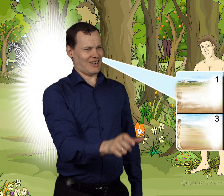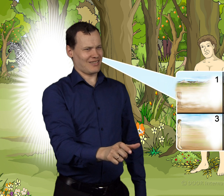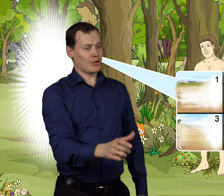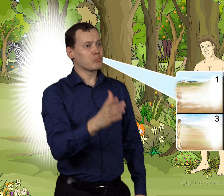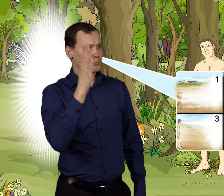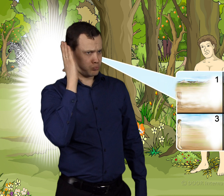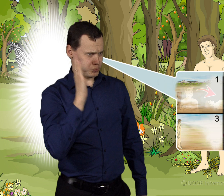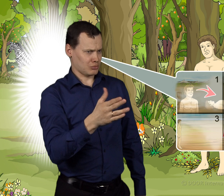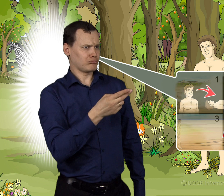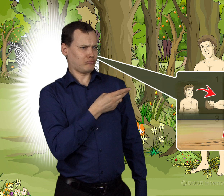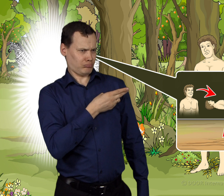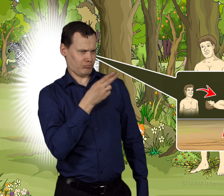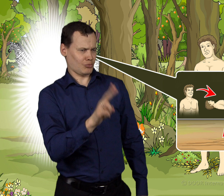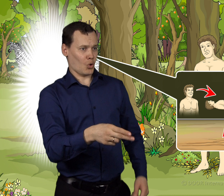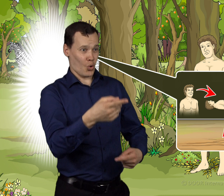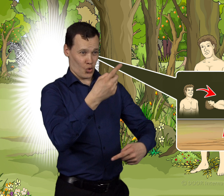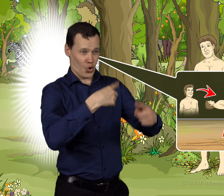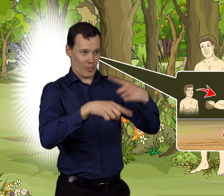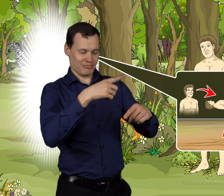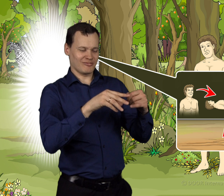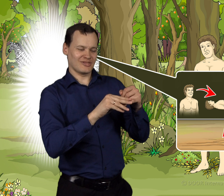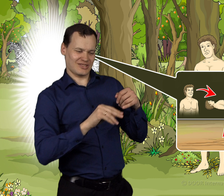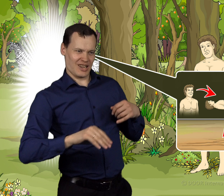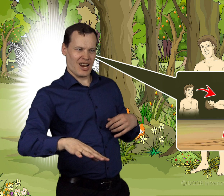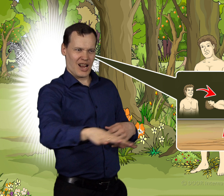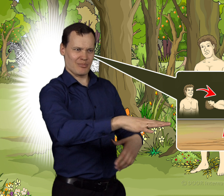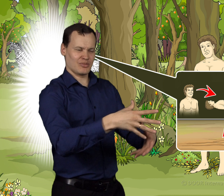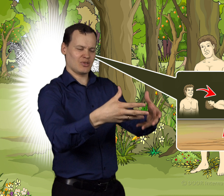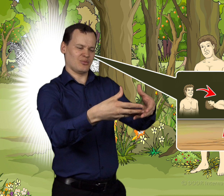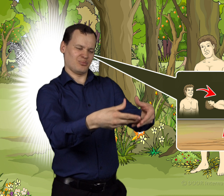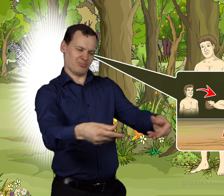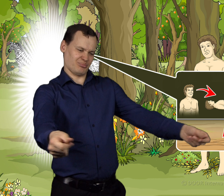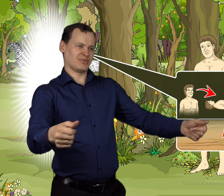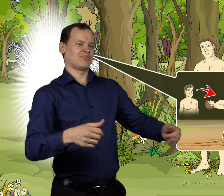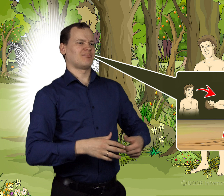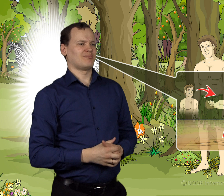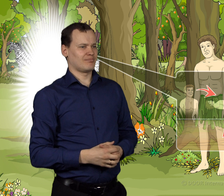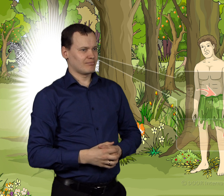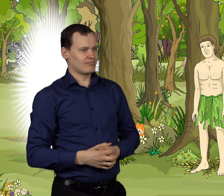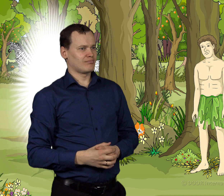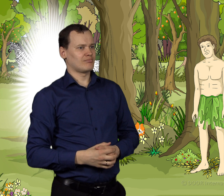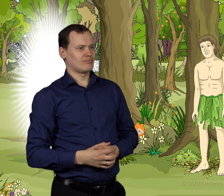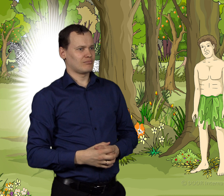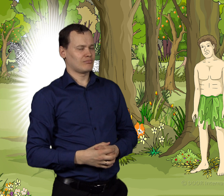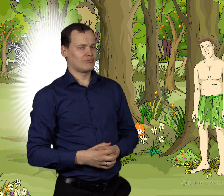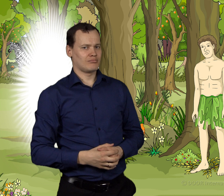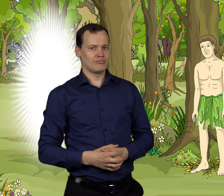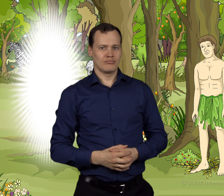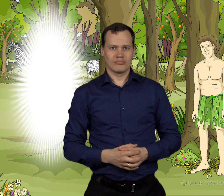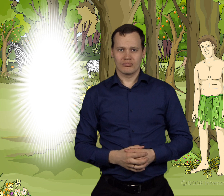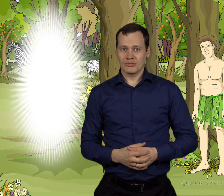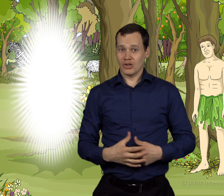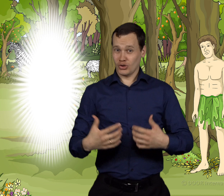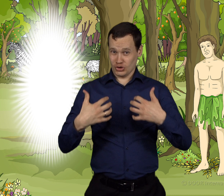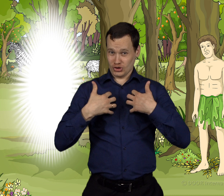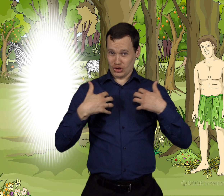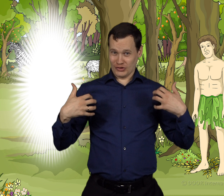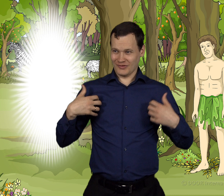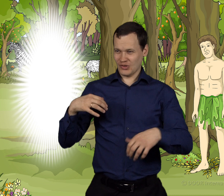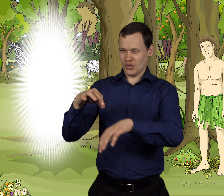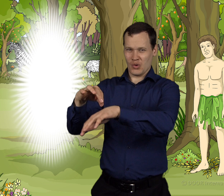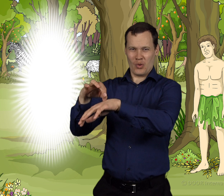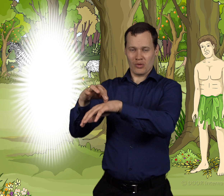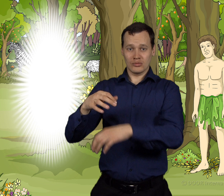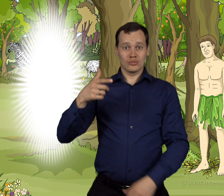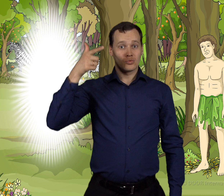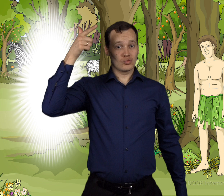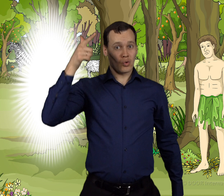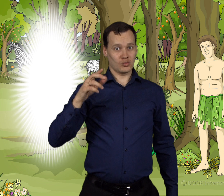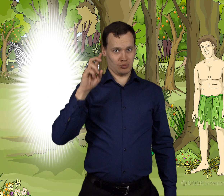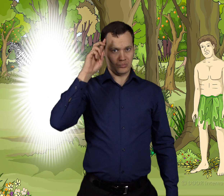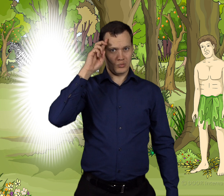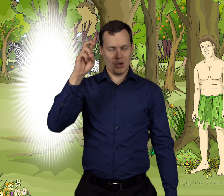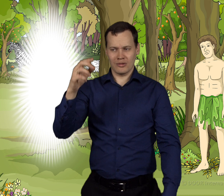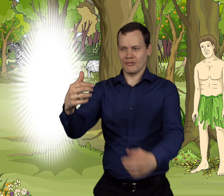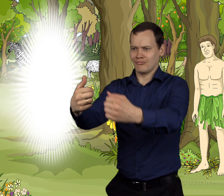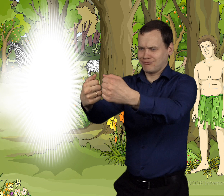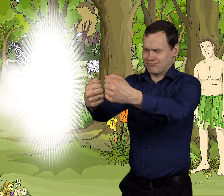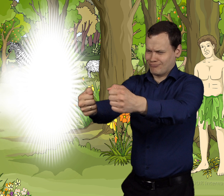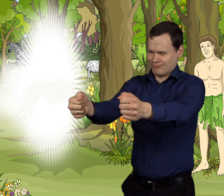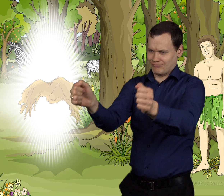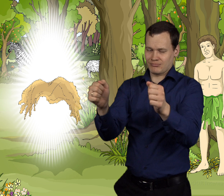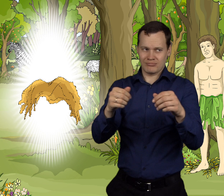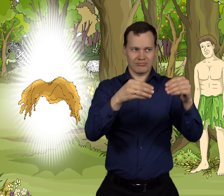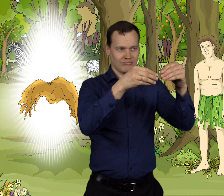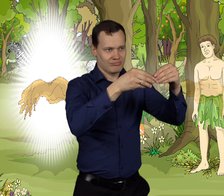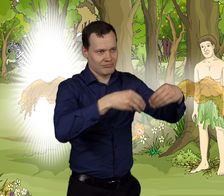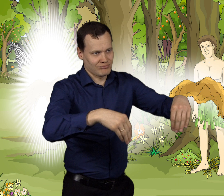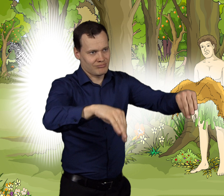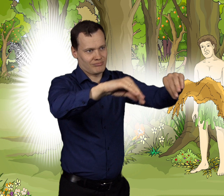And Adam named his wife Eve, because she would be the mother of all the living.